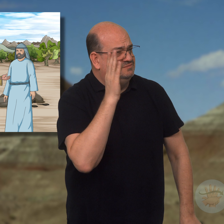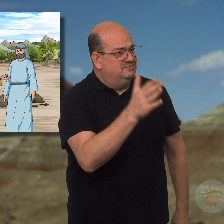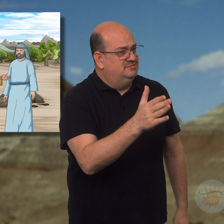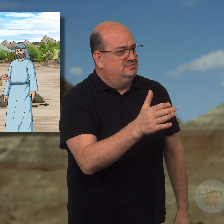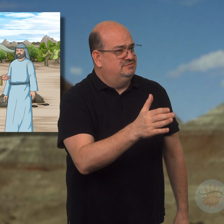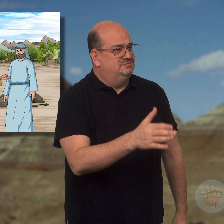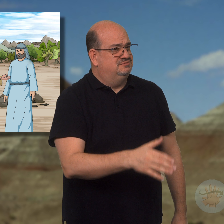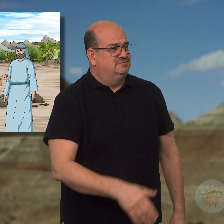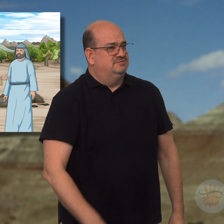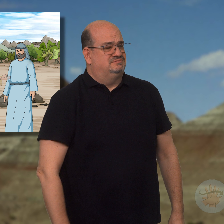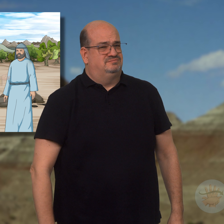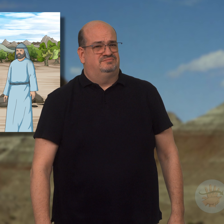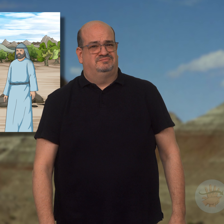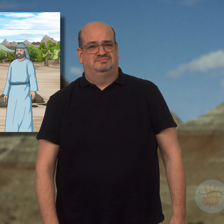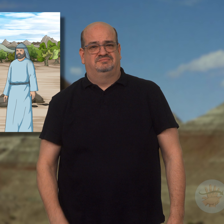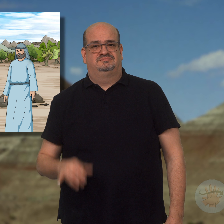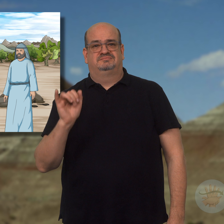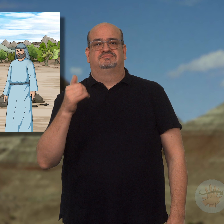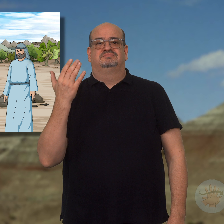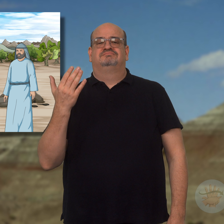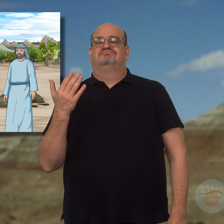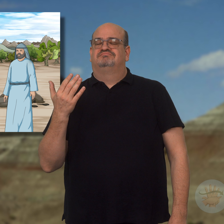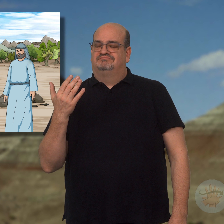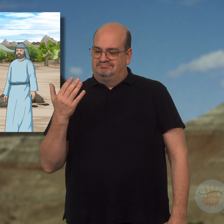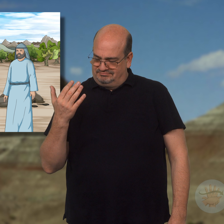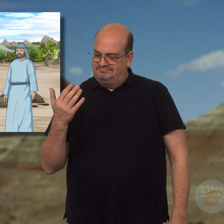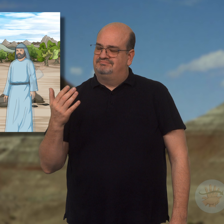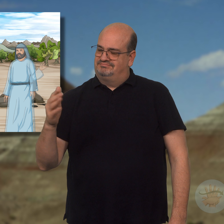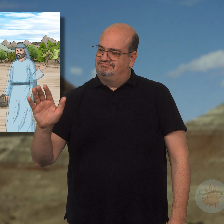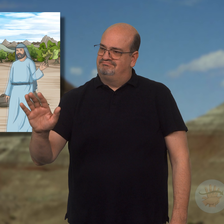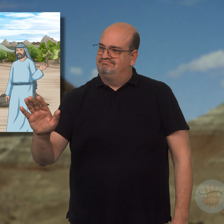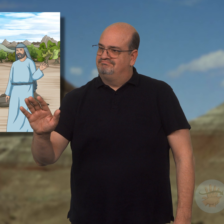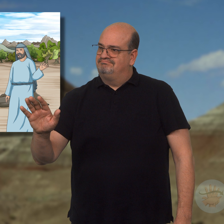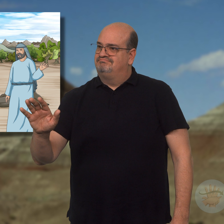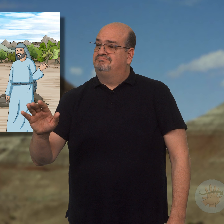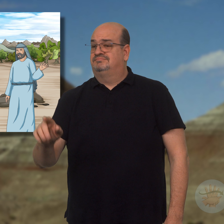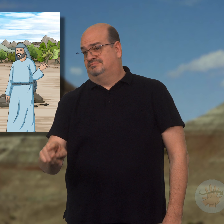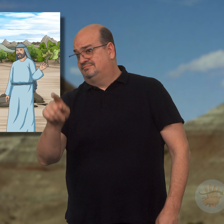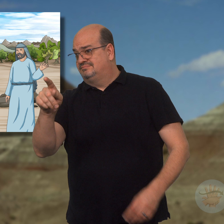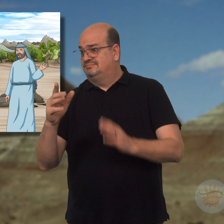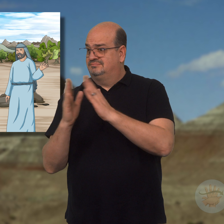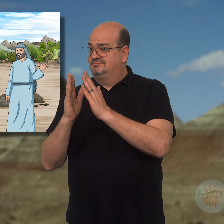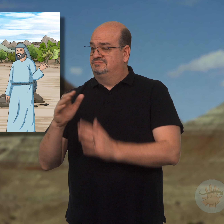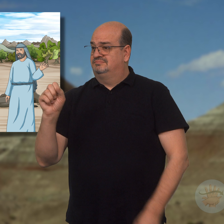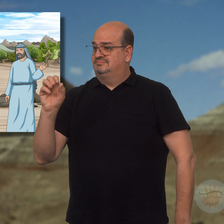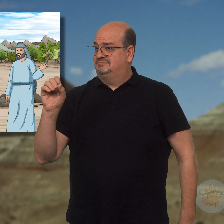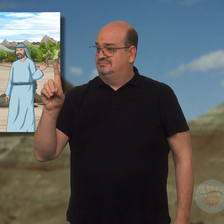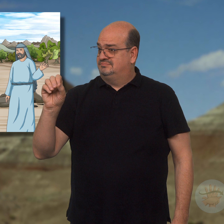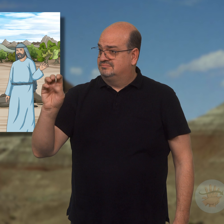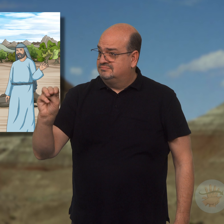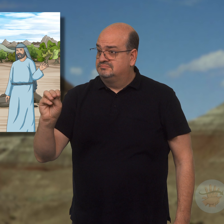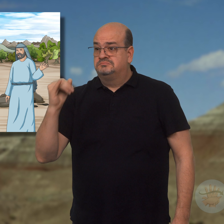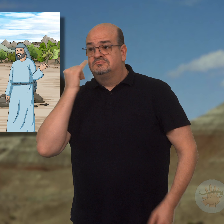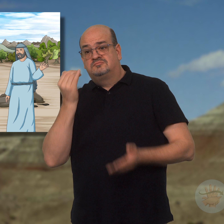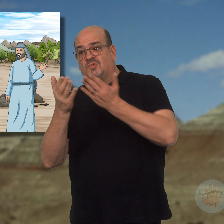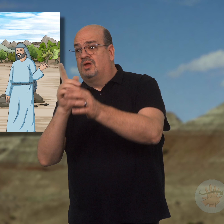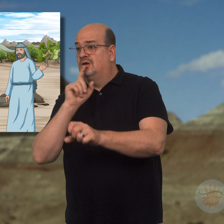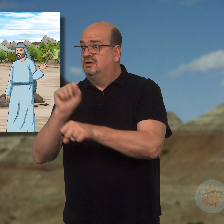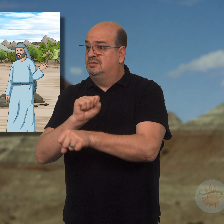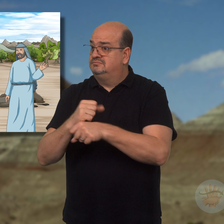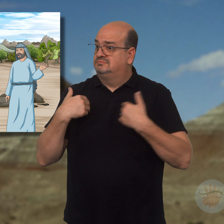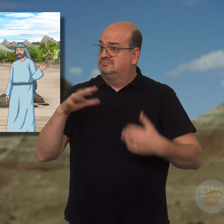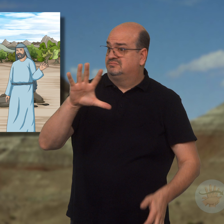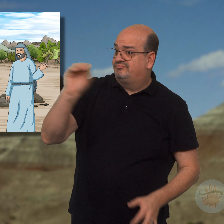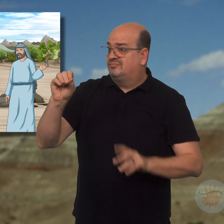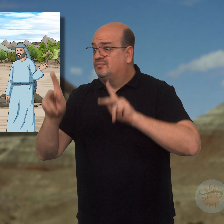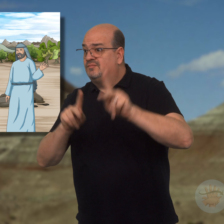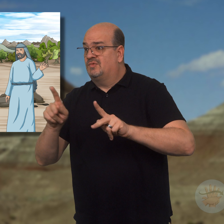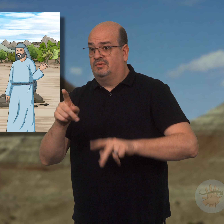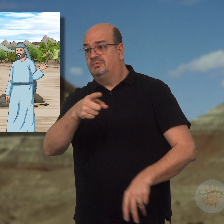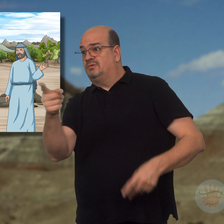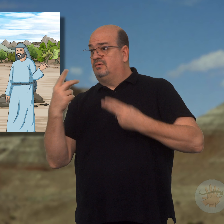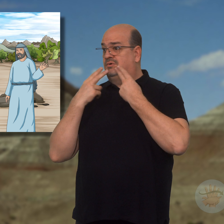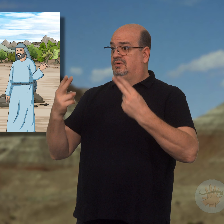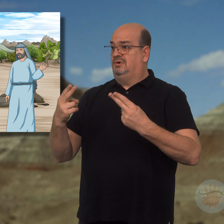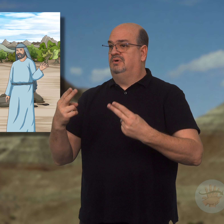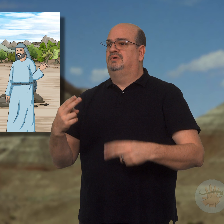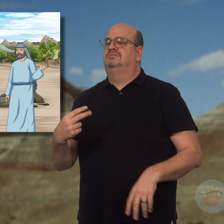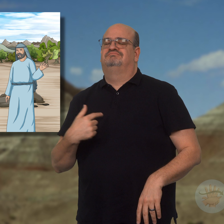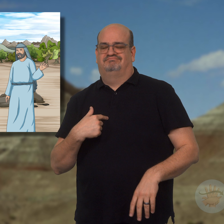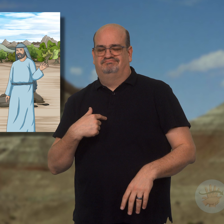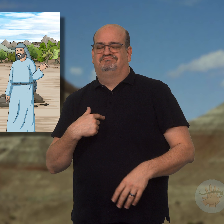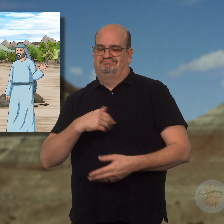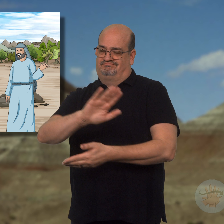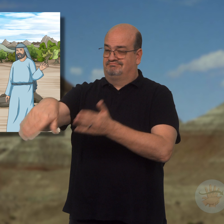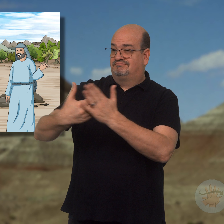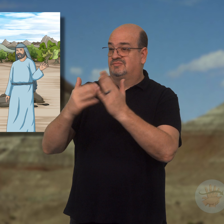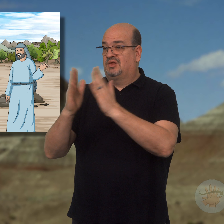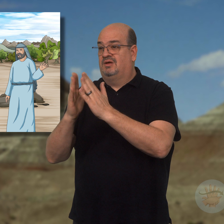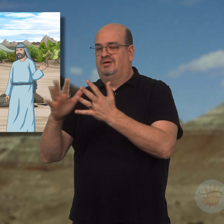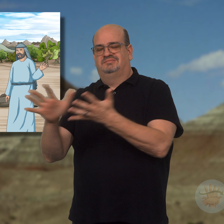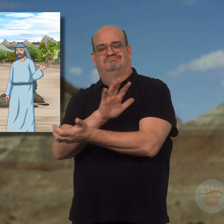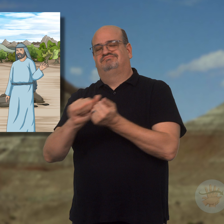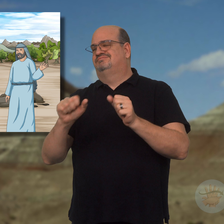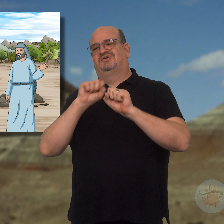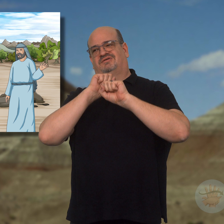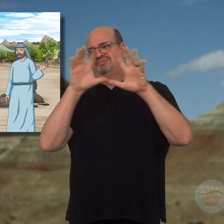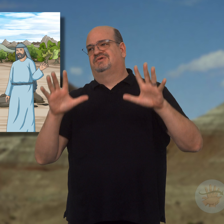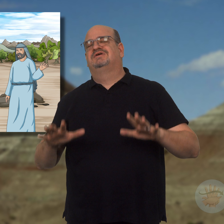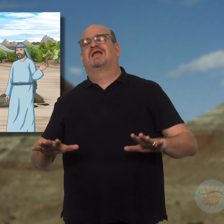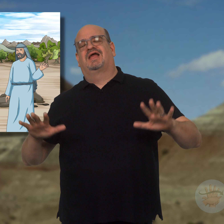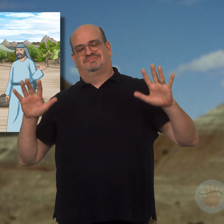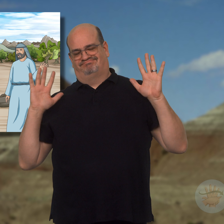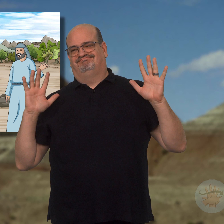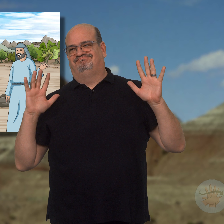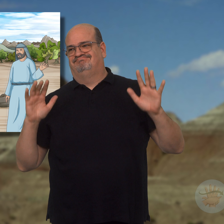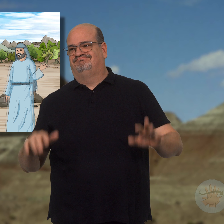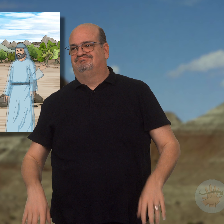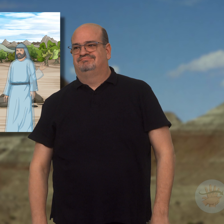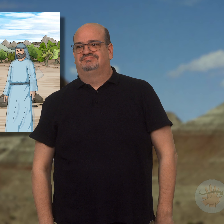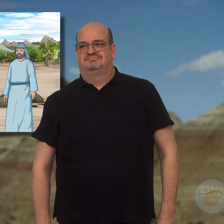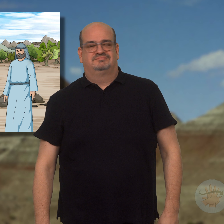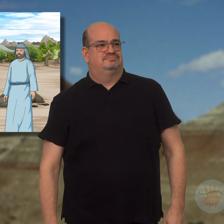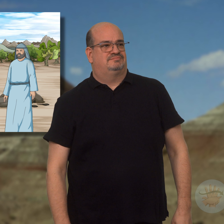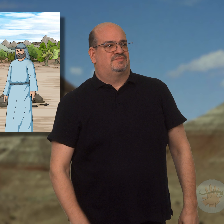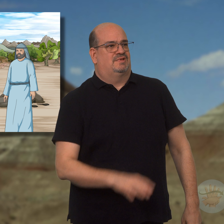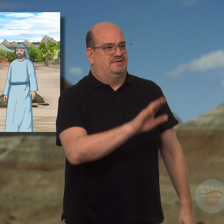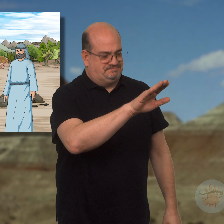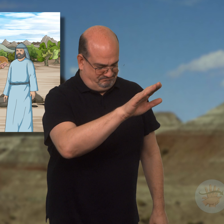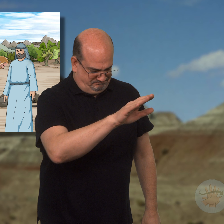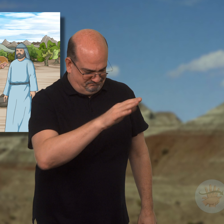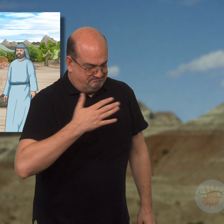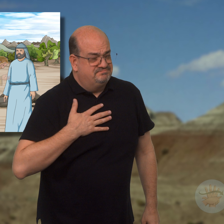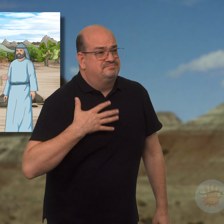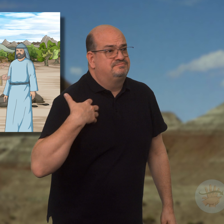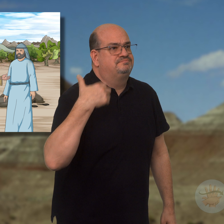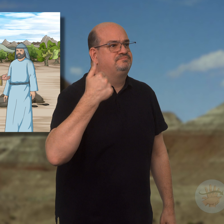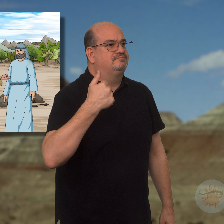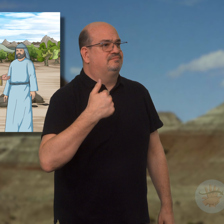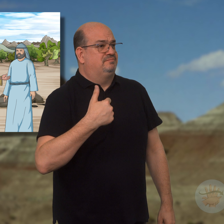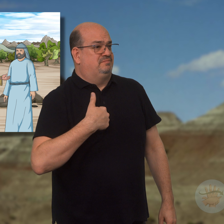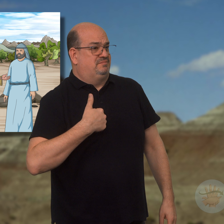So the LORD replied, “If I find fifty righteous ones within the city of Sodom, on their account I will spare the whole place.”